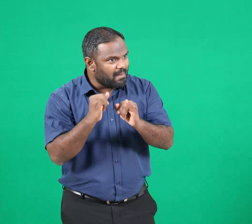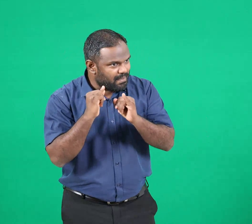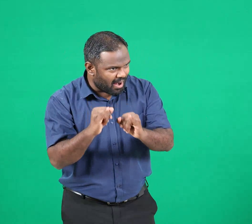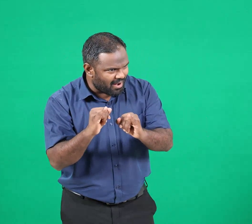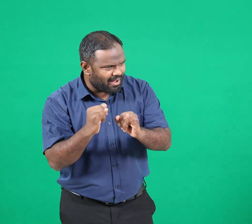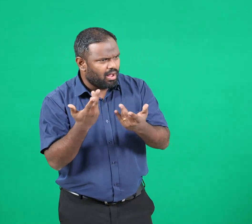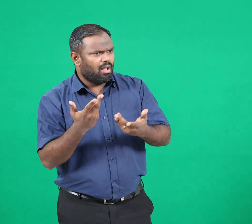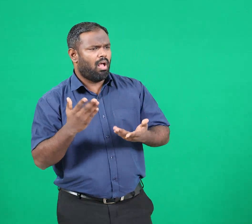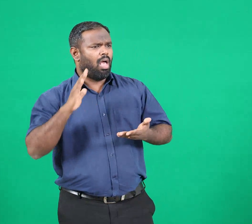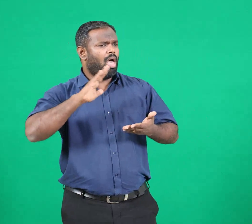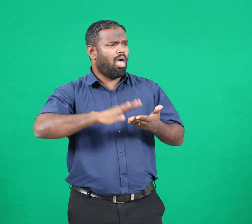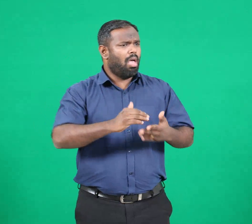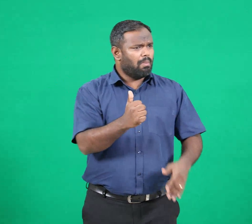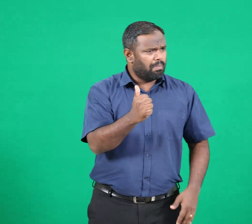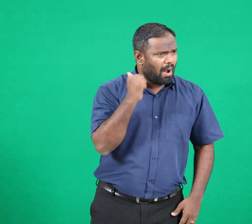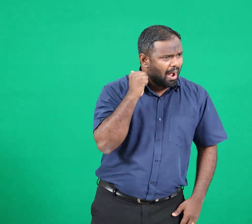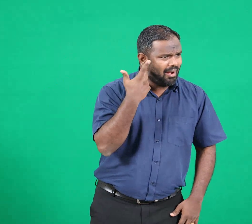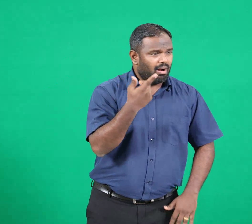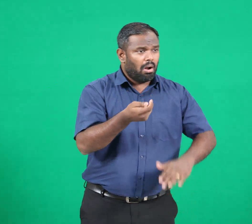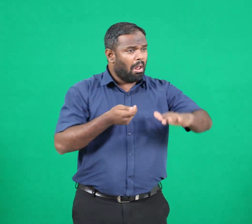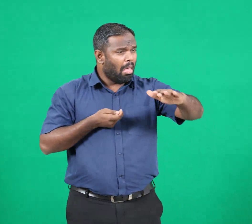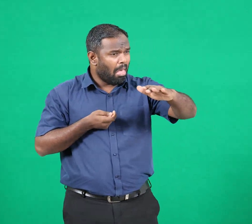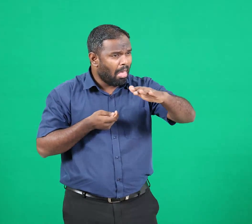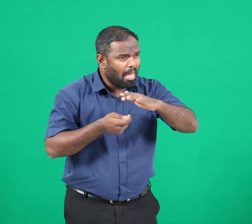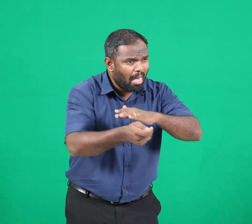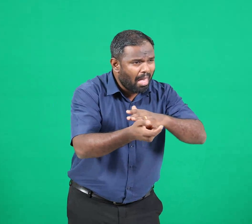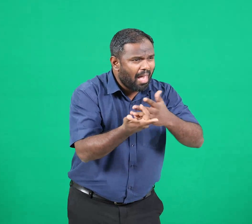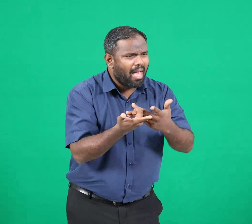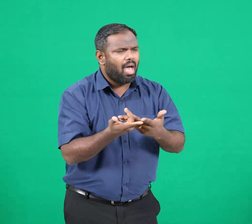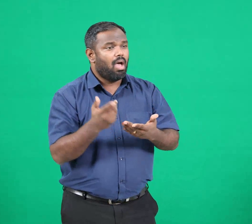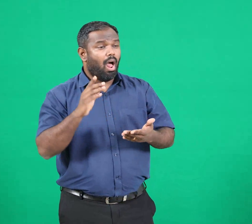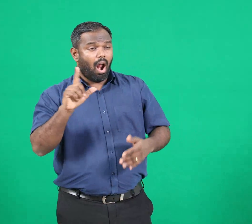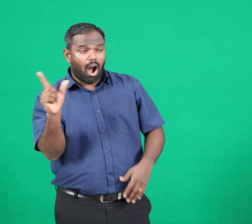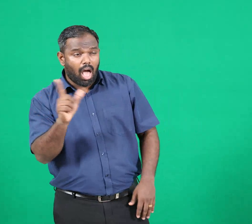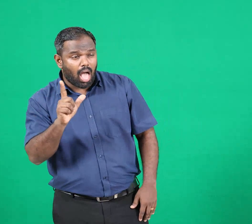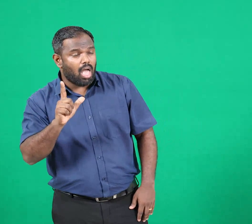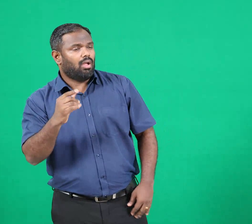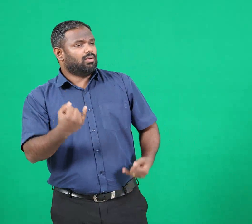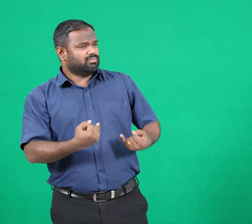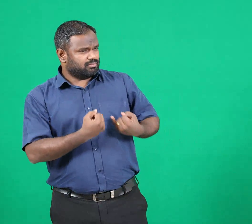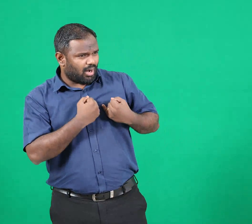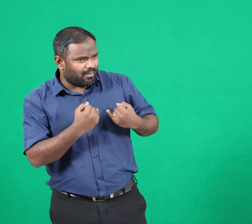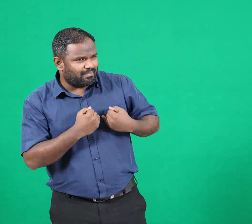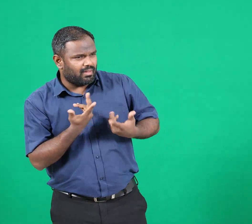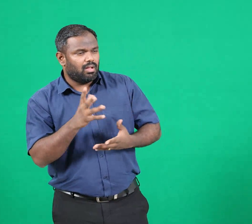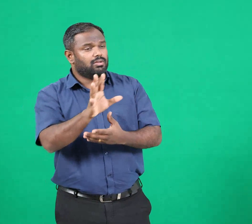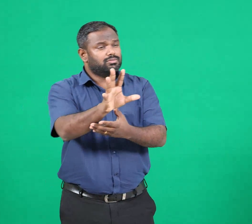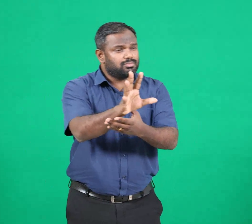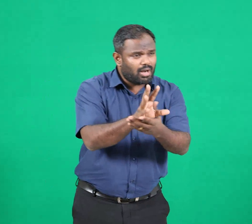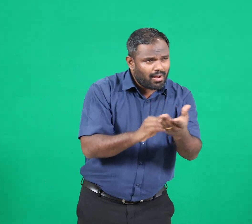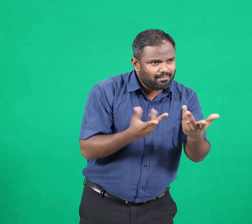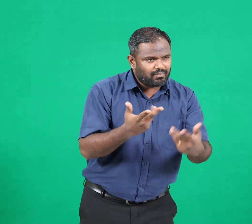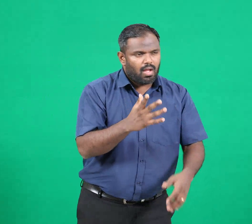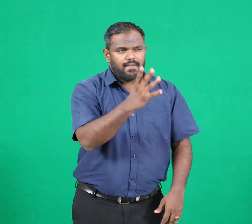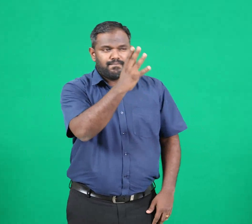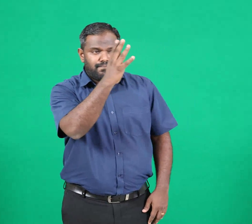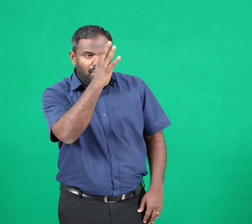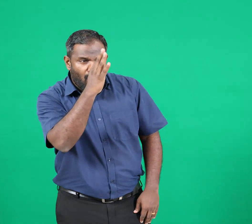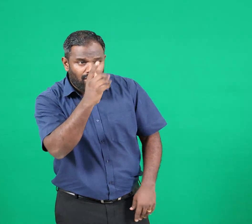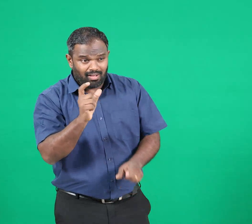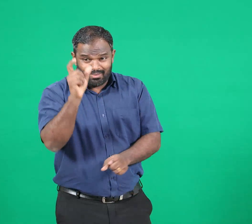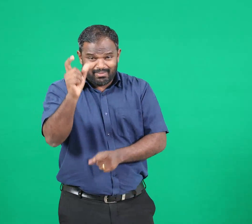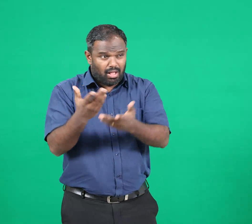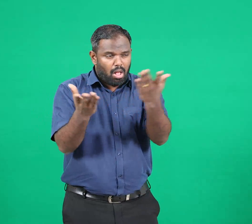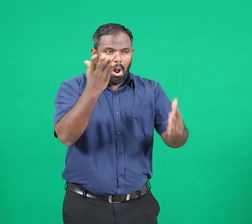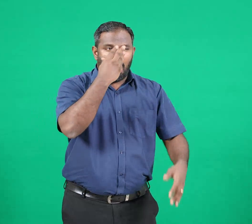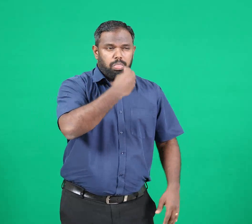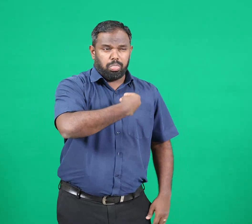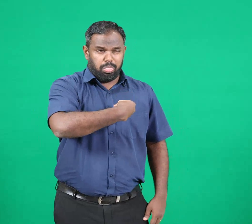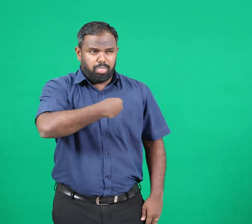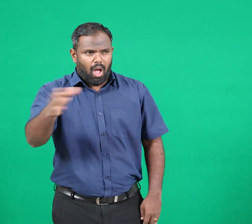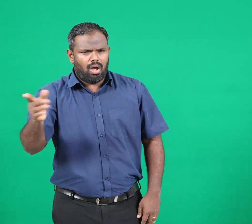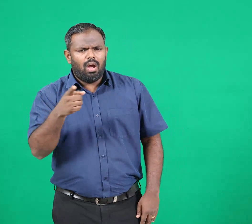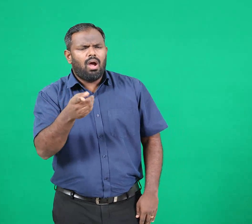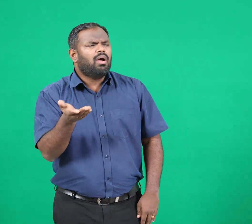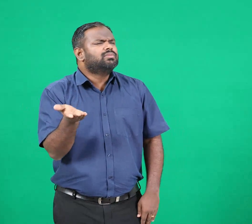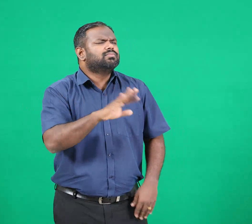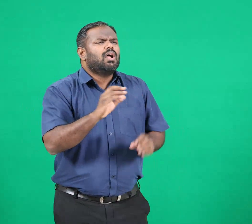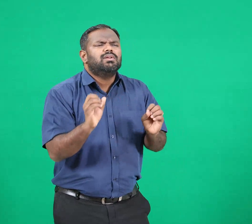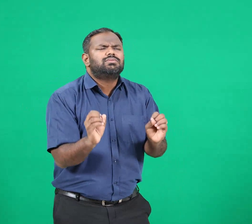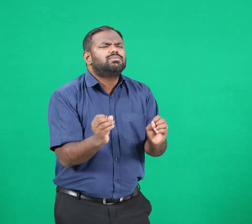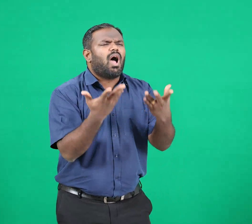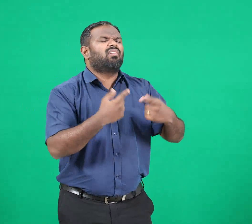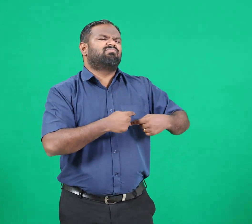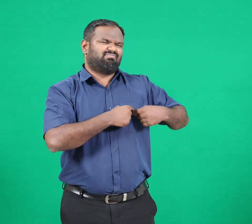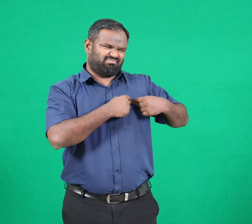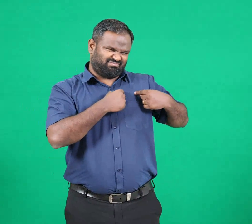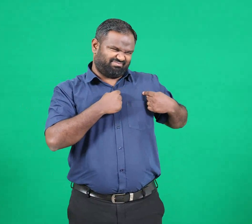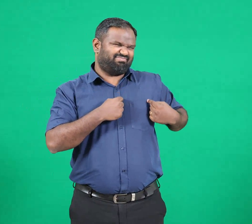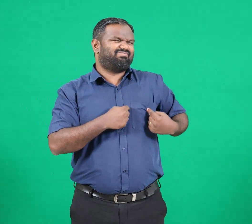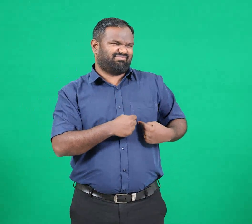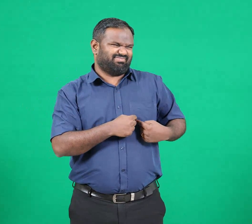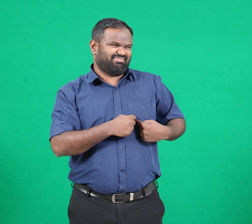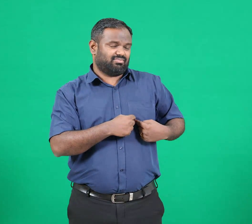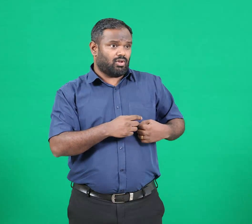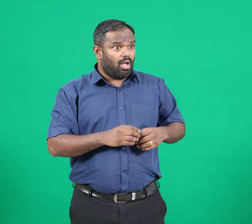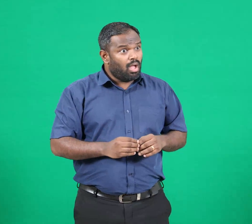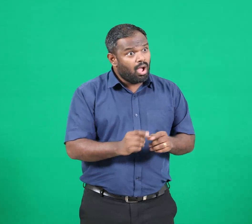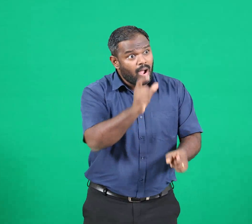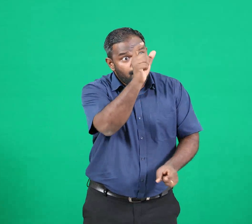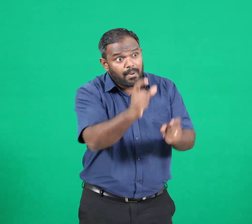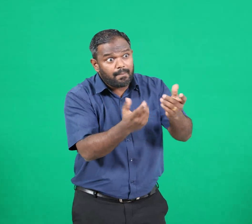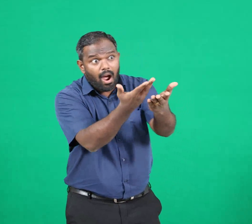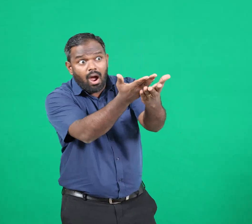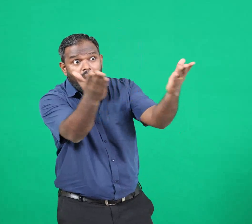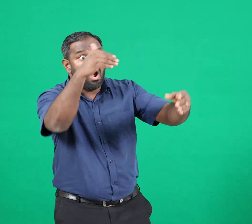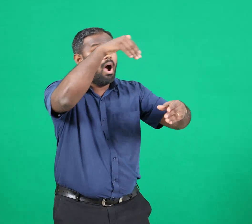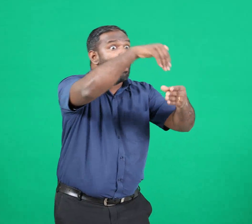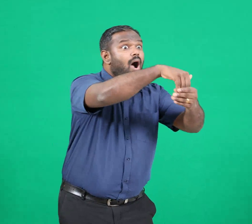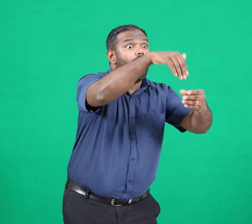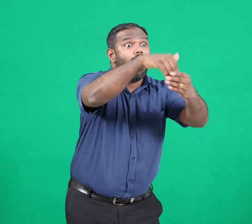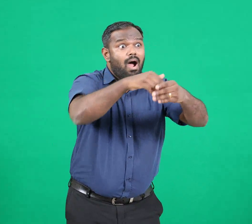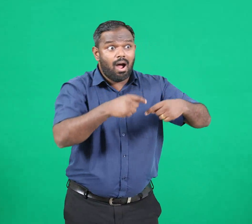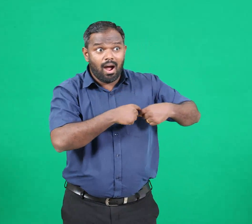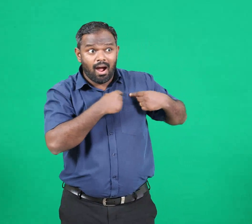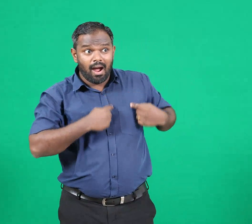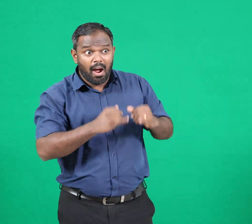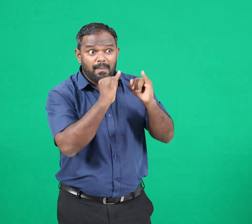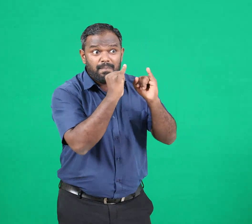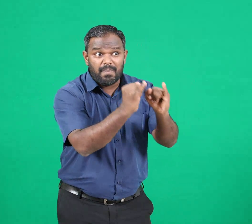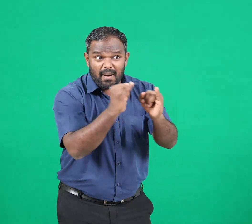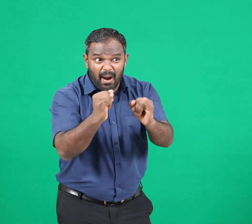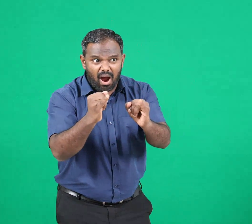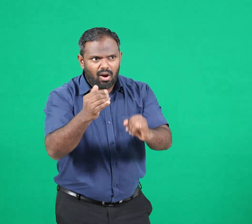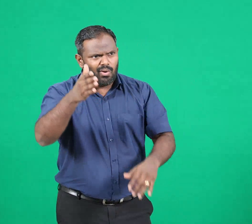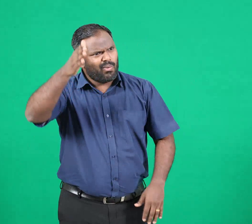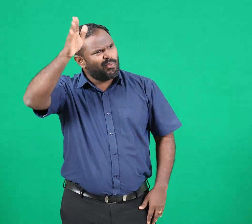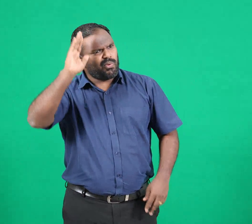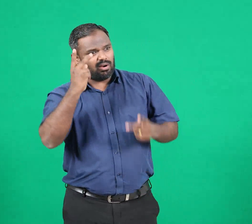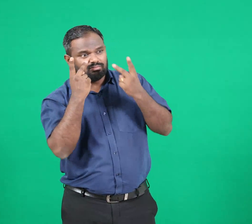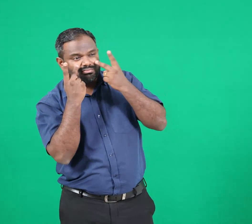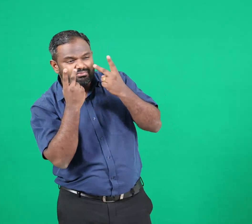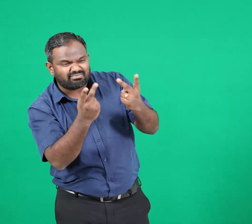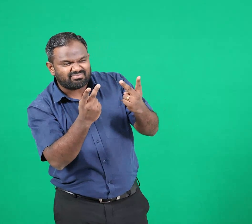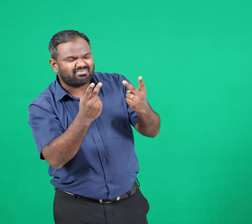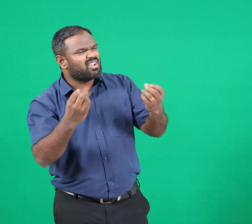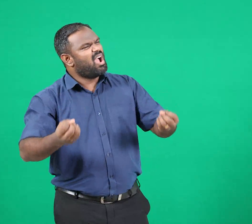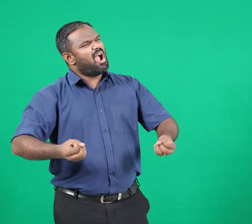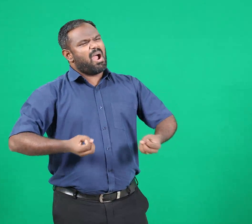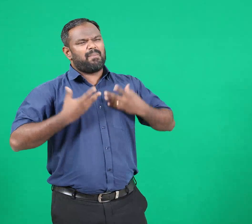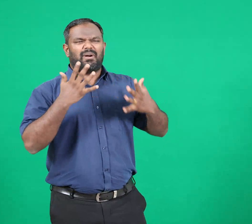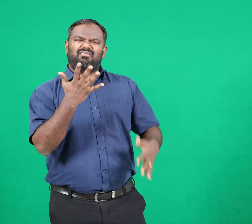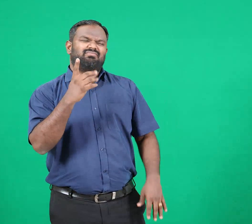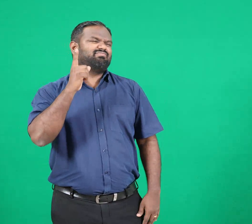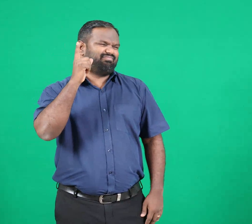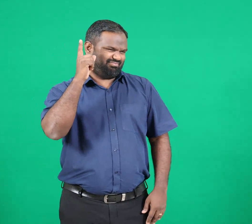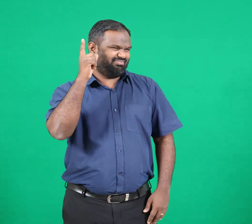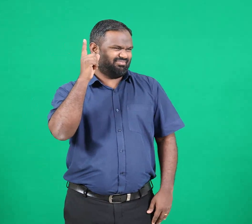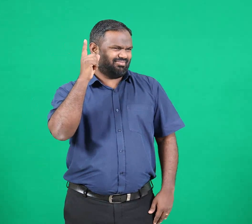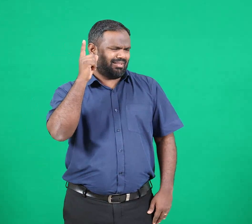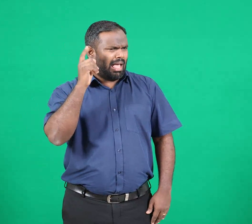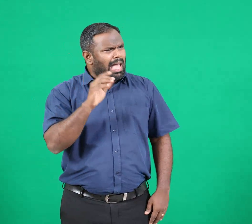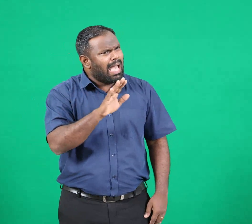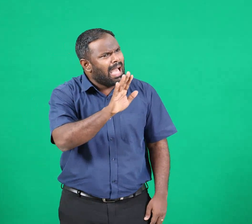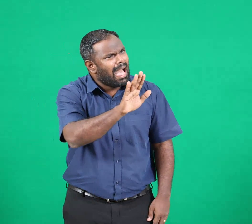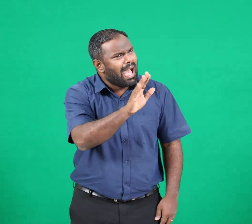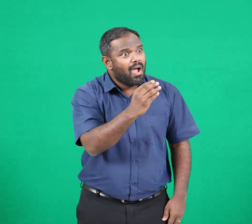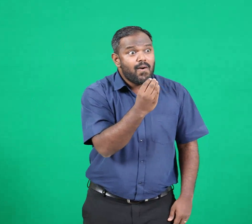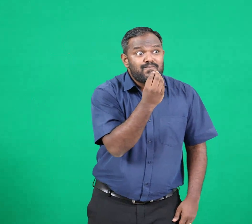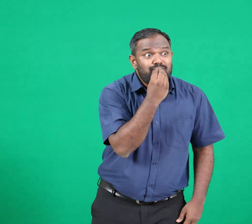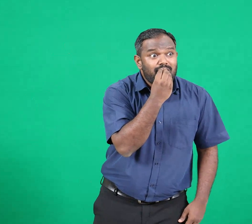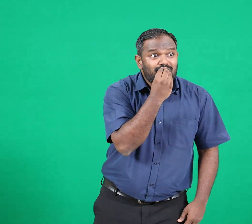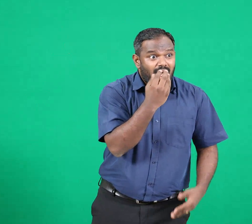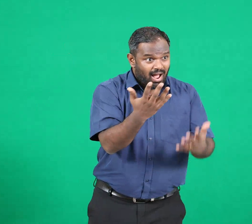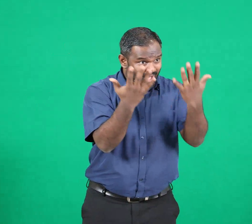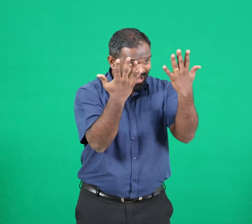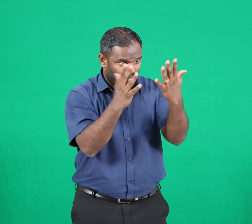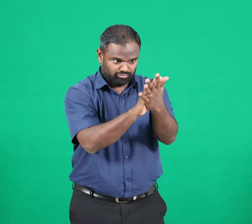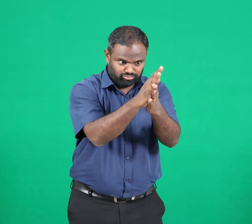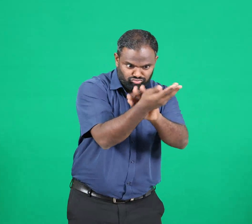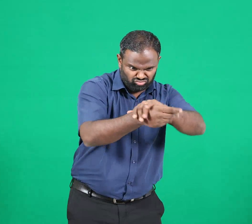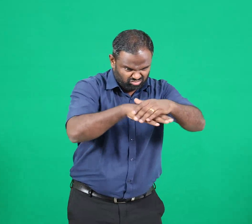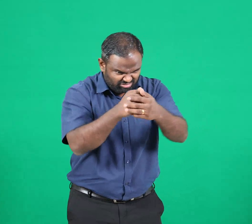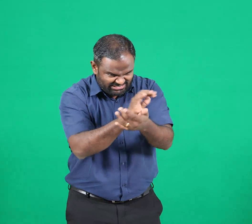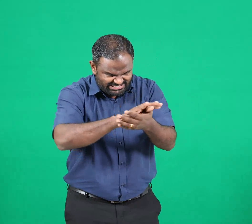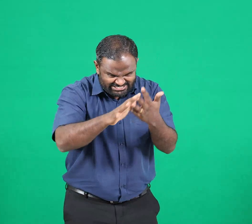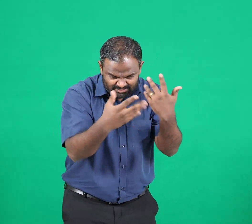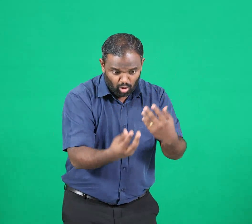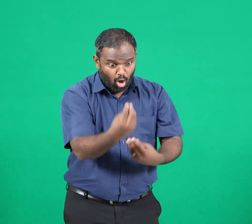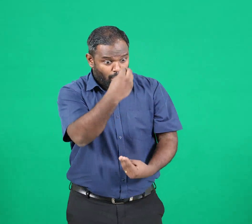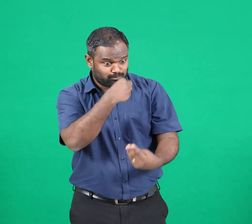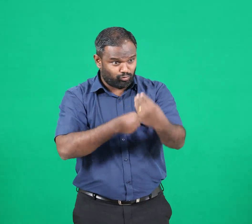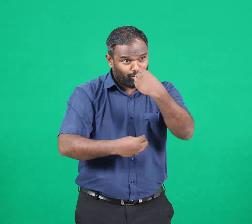For out of the heart come evil thoughts, murder, adultery, sexual immorality, theft, false testimony, and slander.